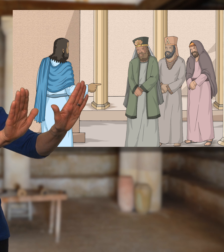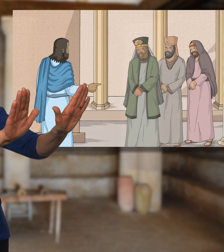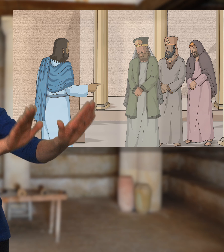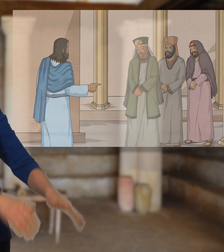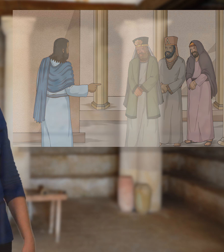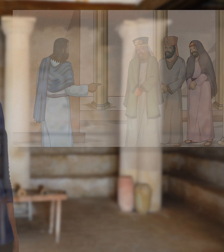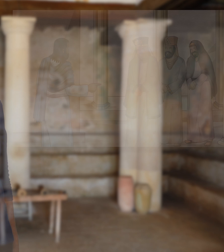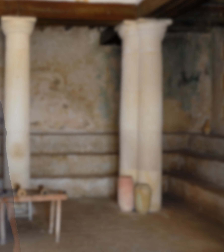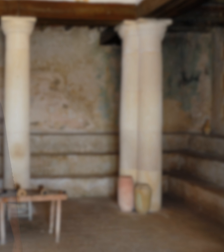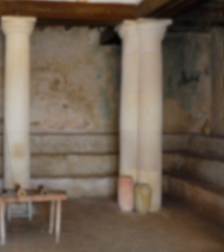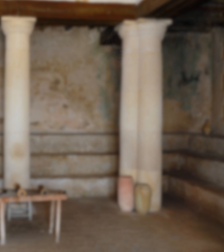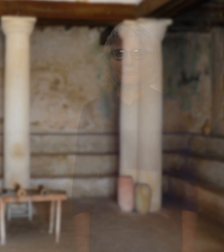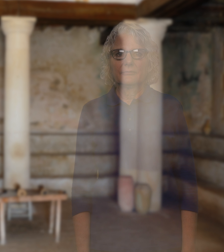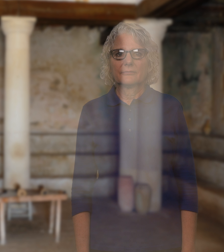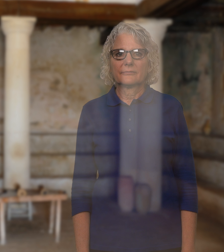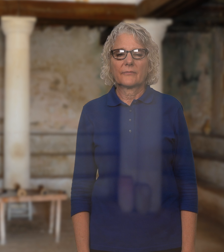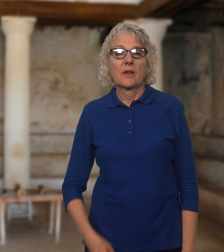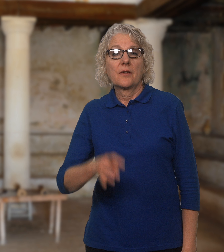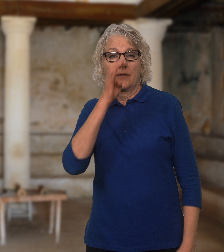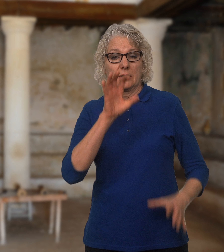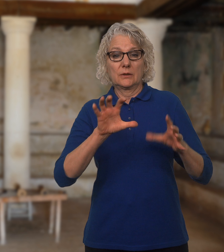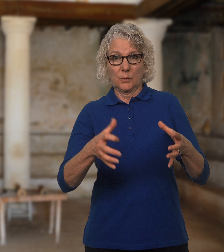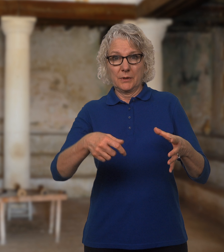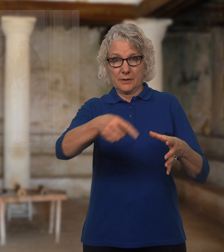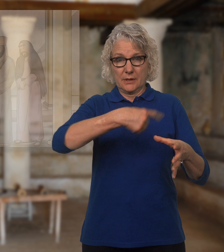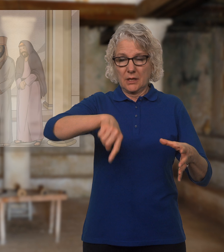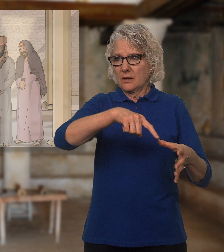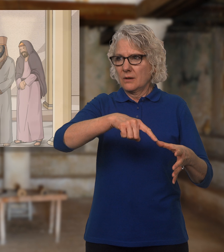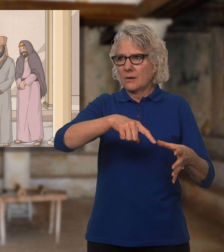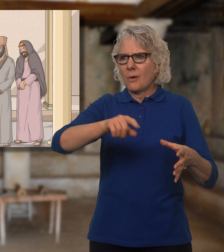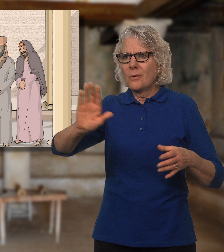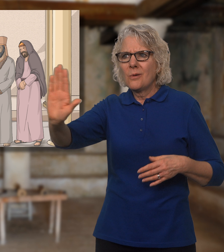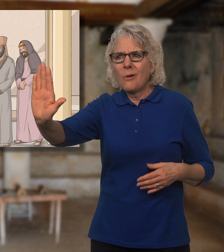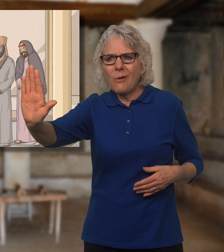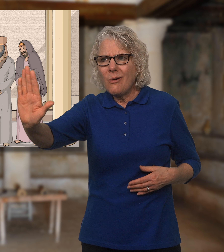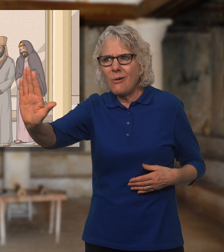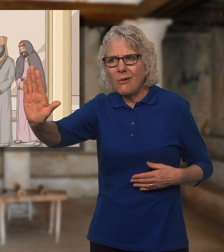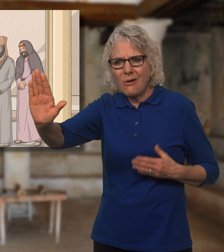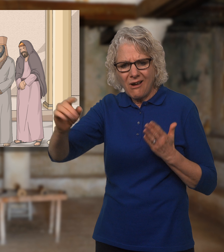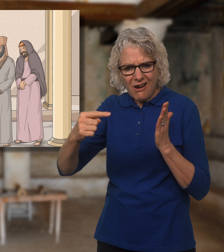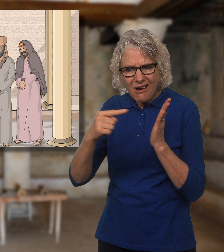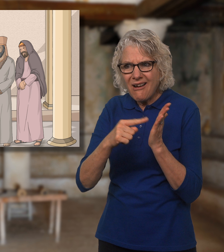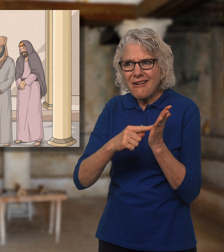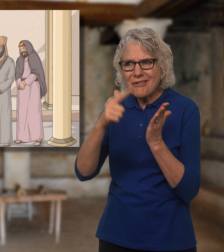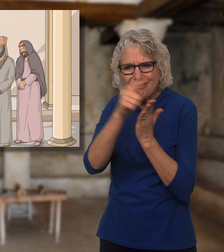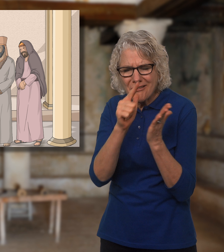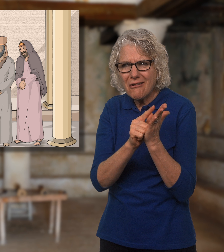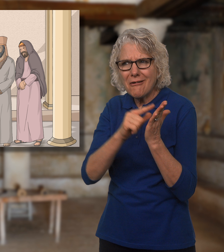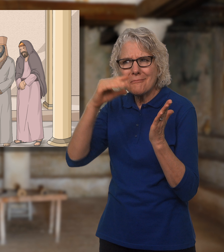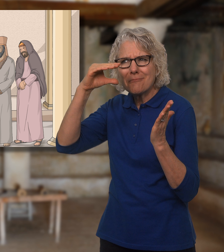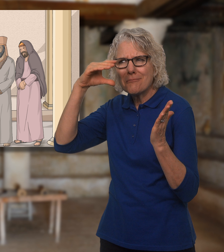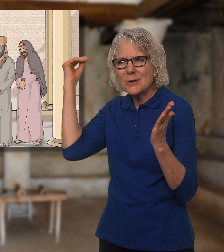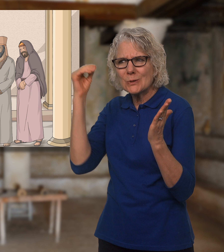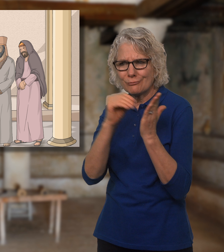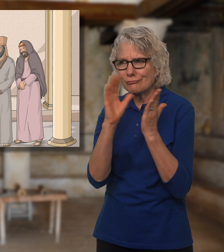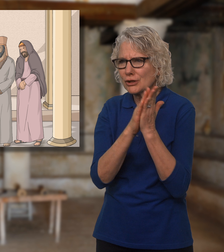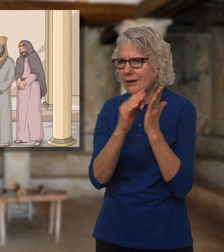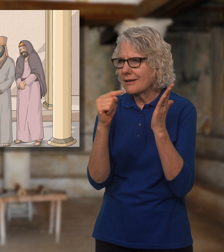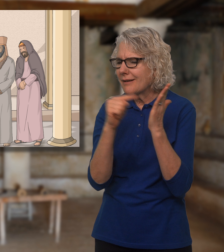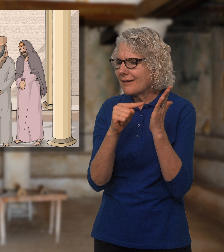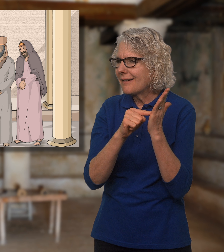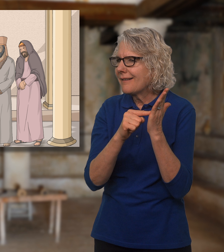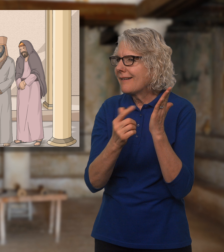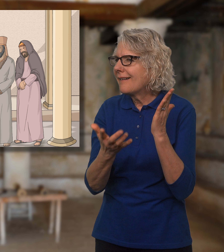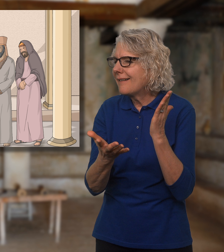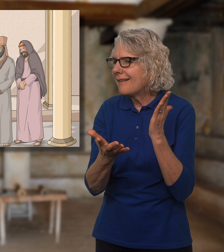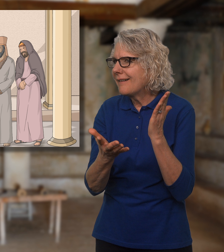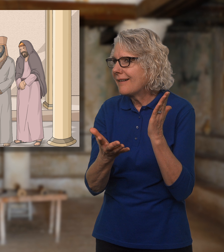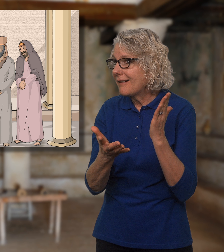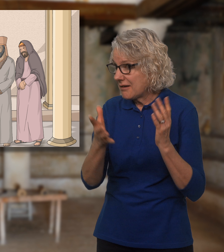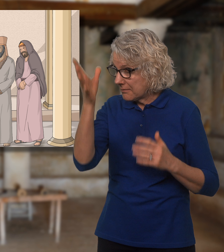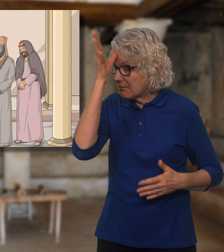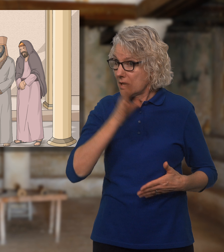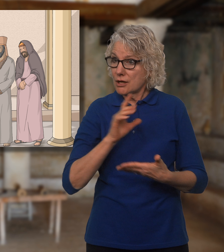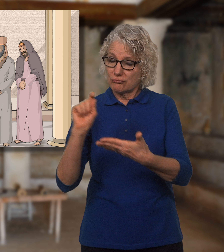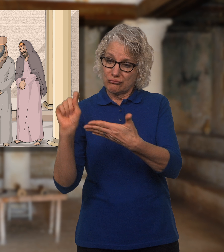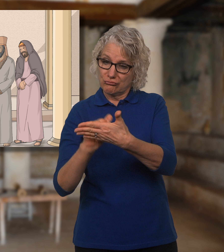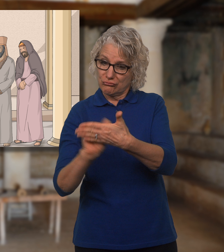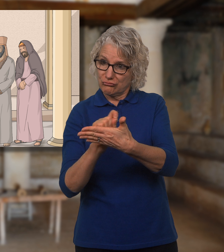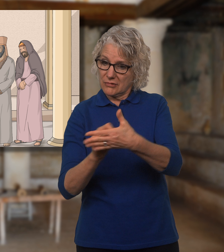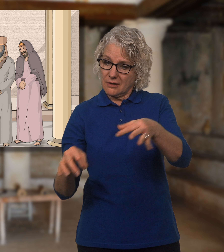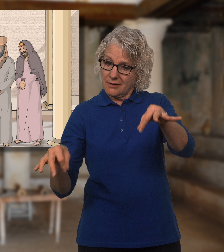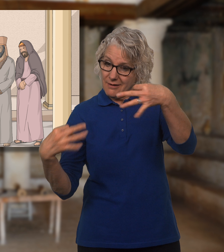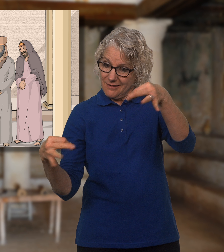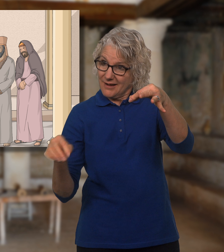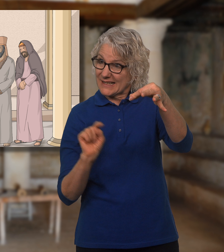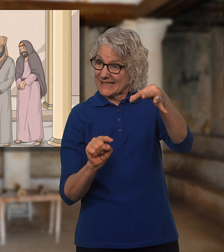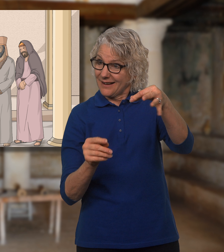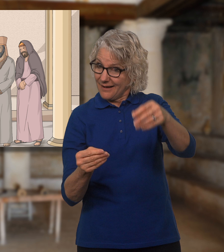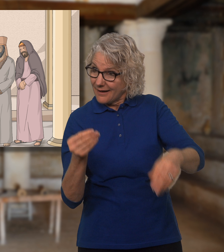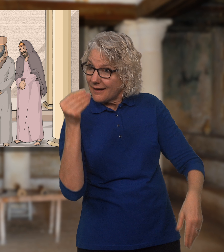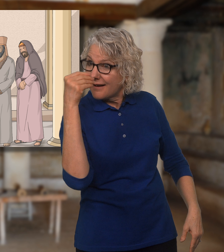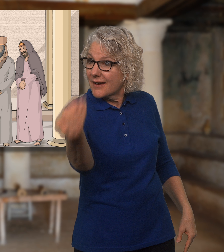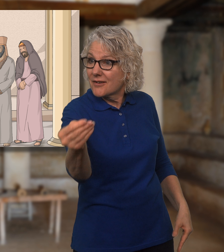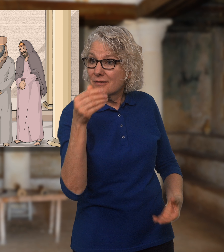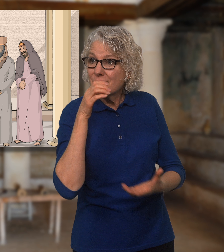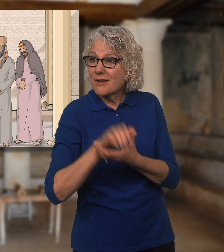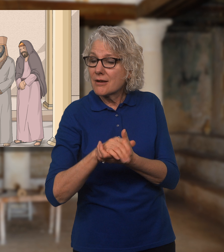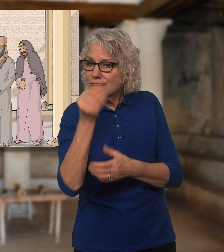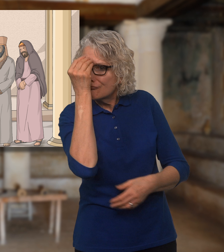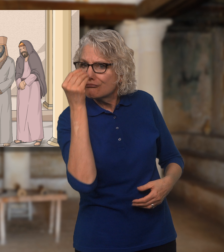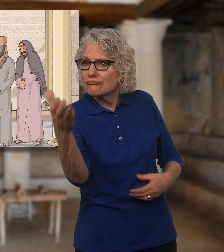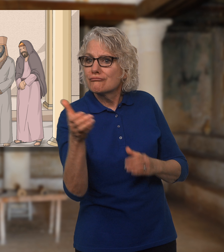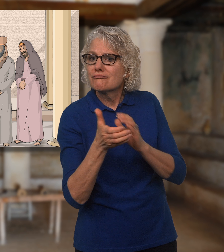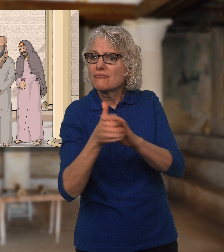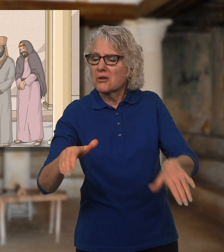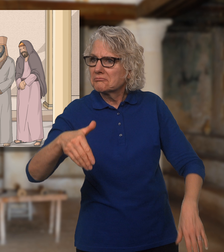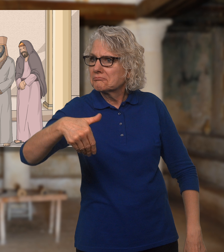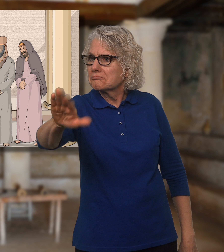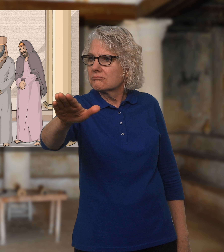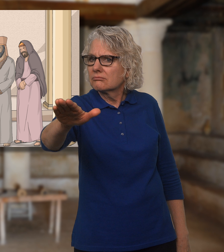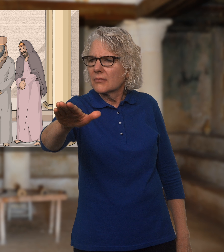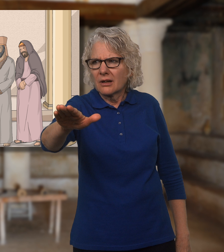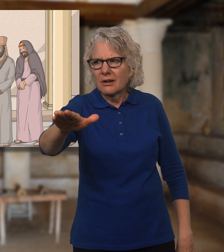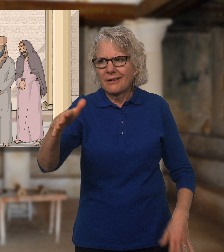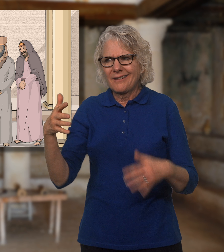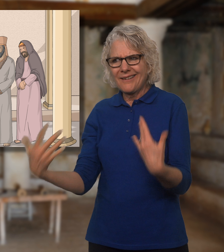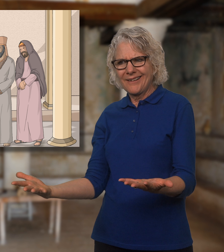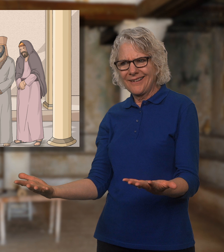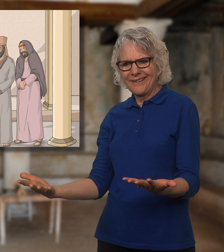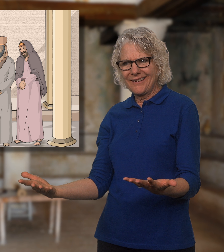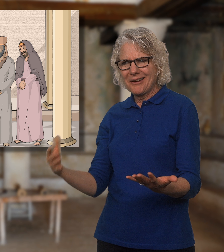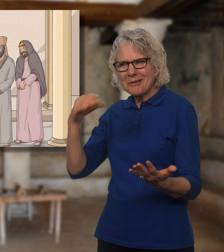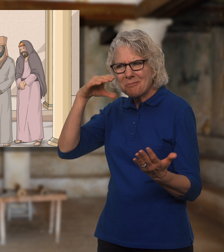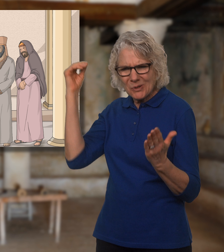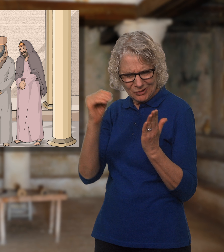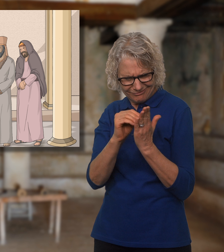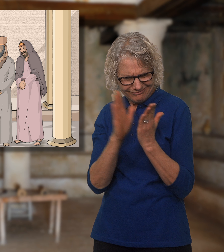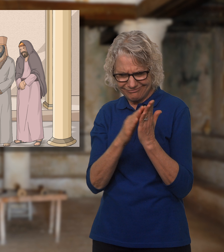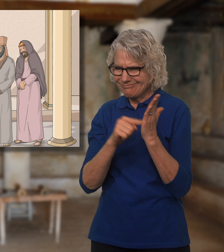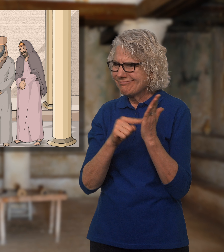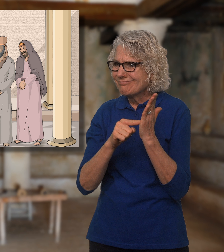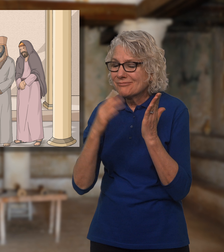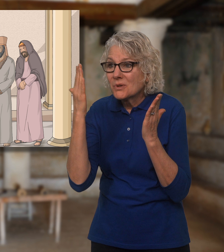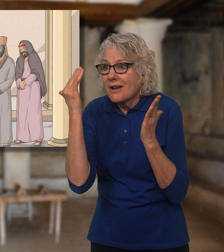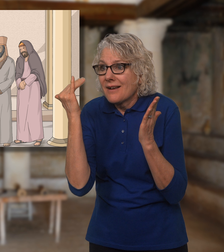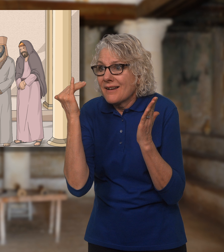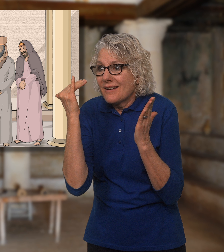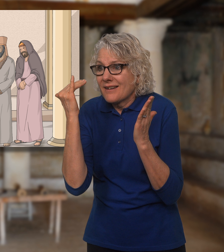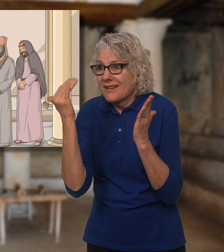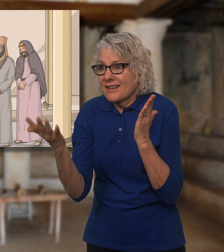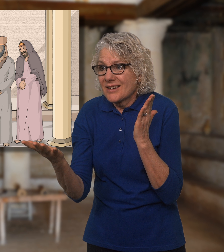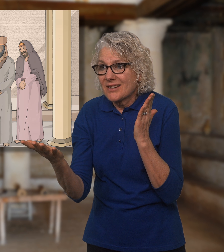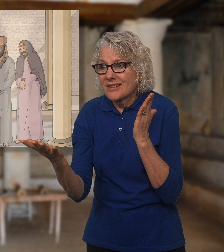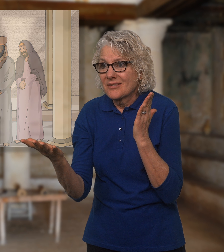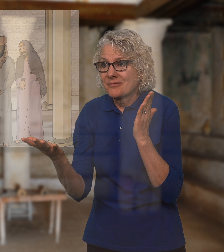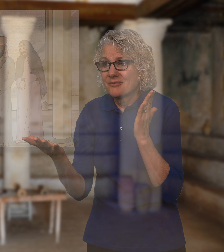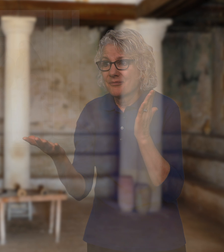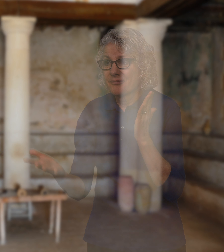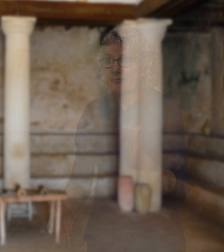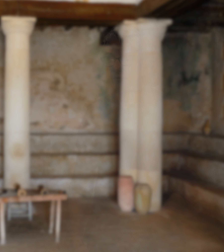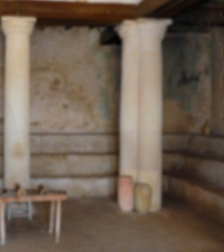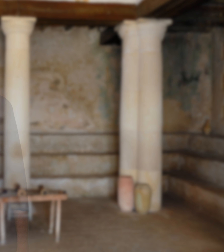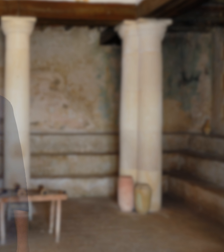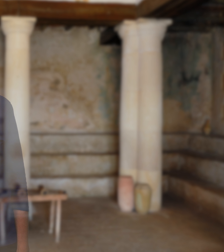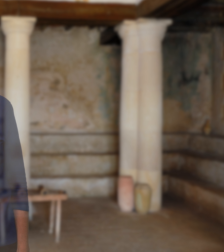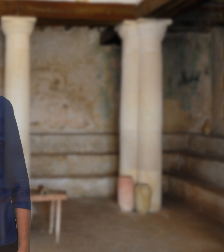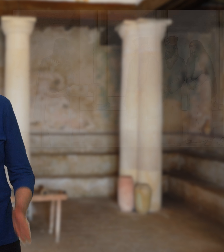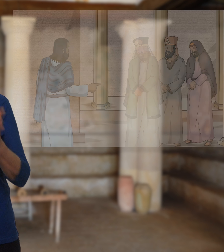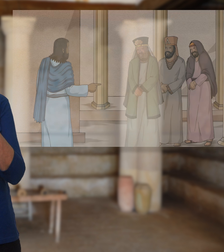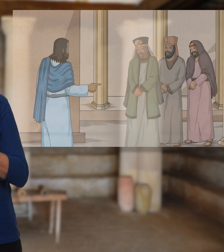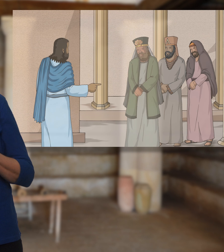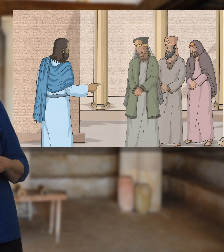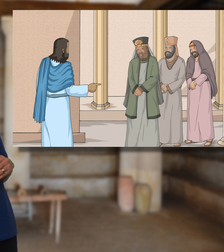“Why then,” they asked, “did Moses order a man to give his wife a certificate of divorce and send her away?”